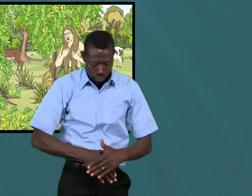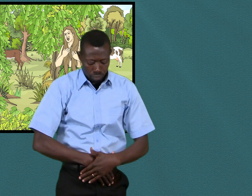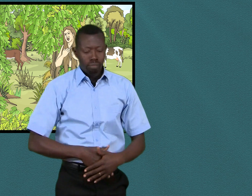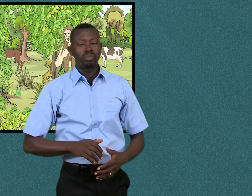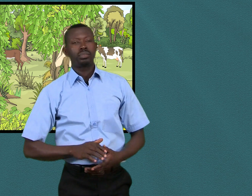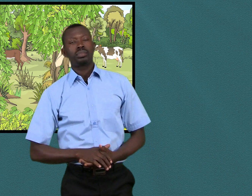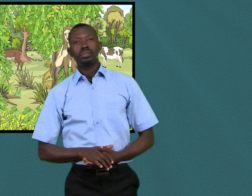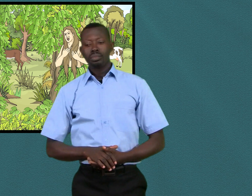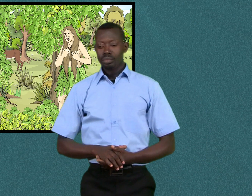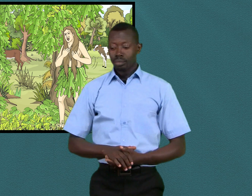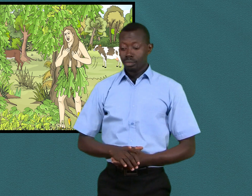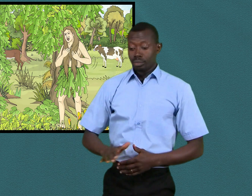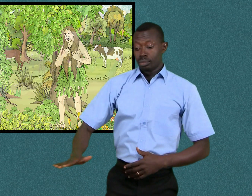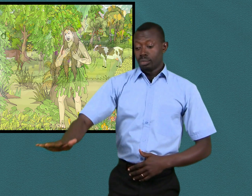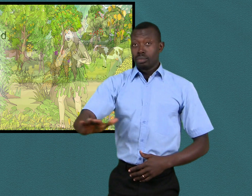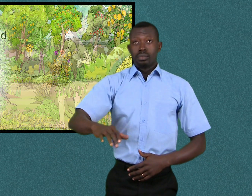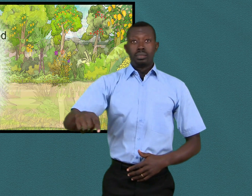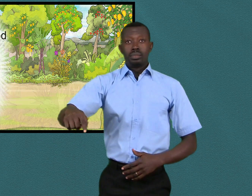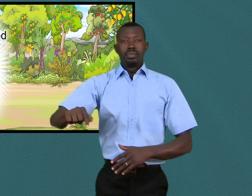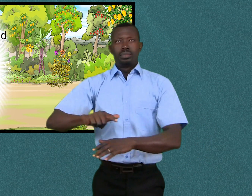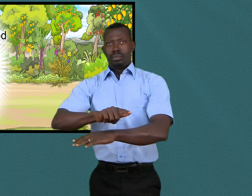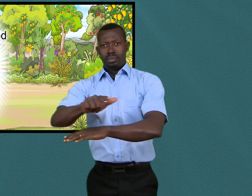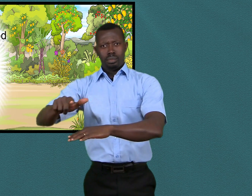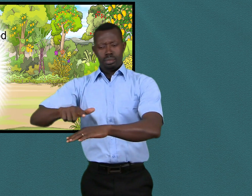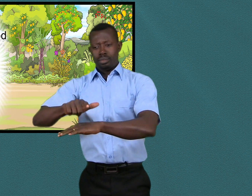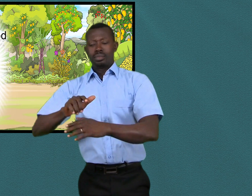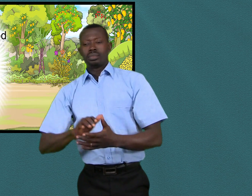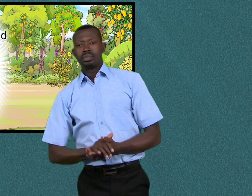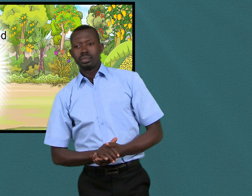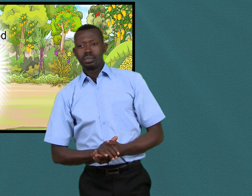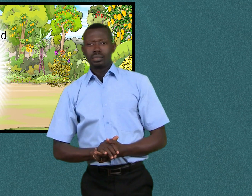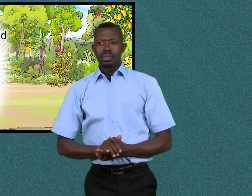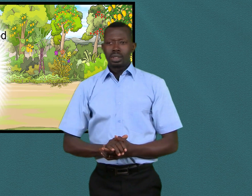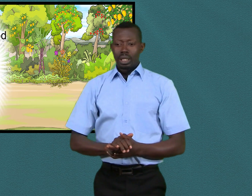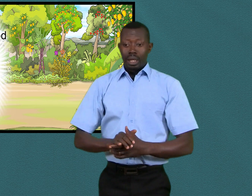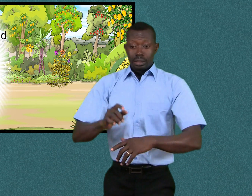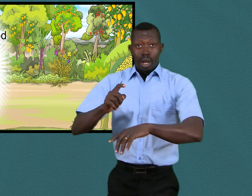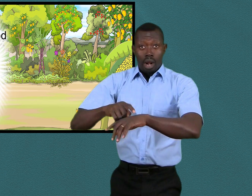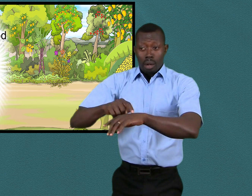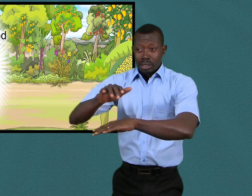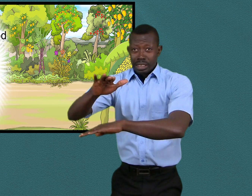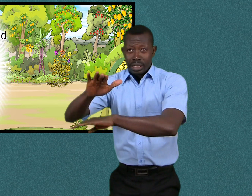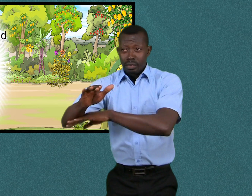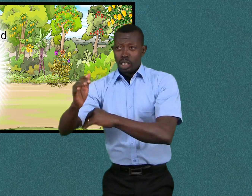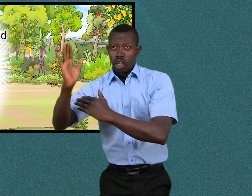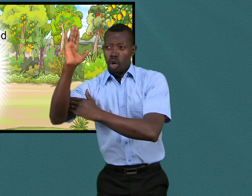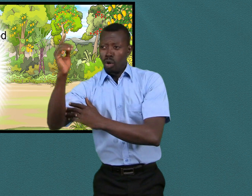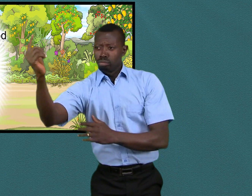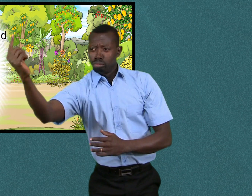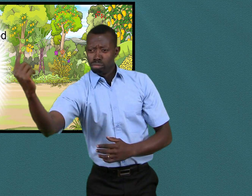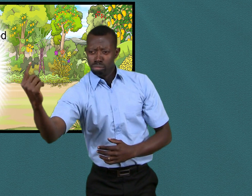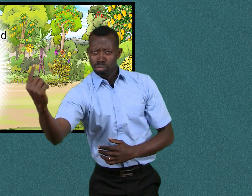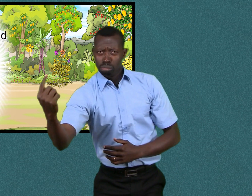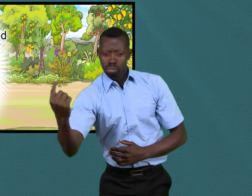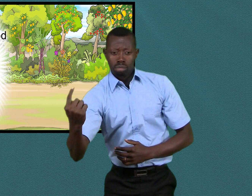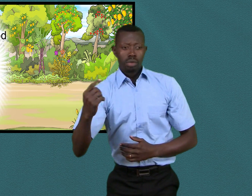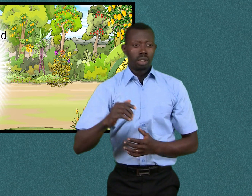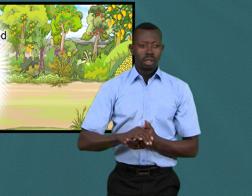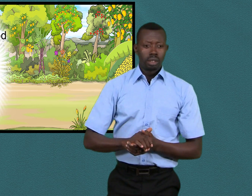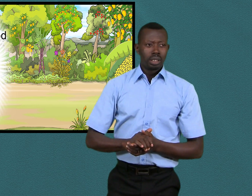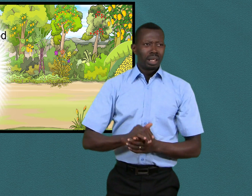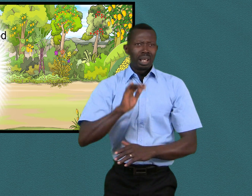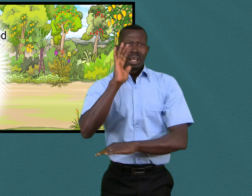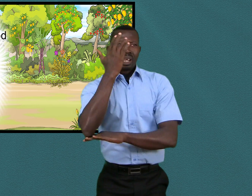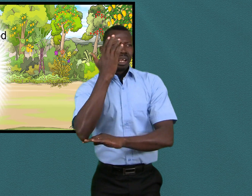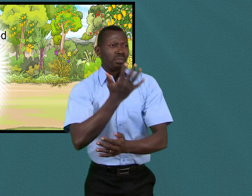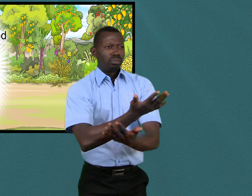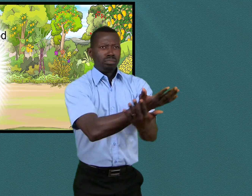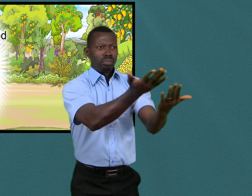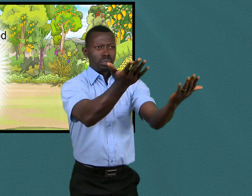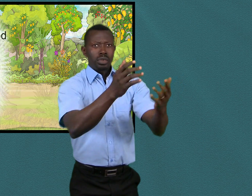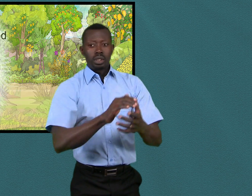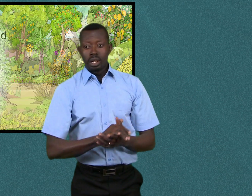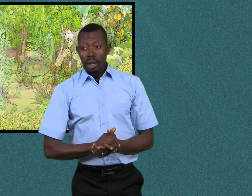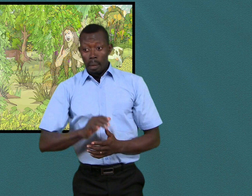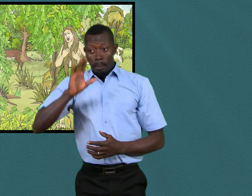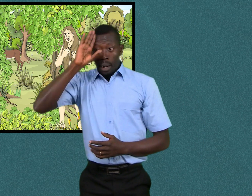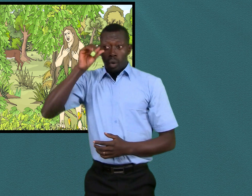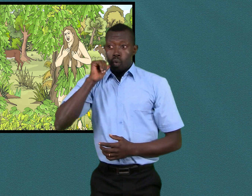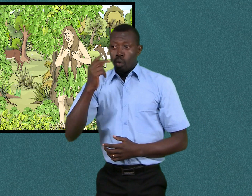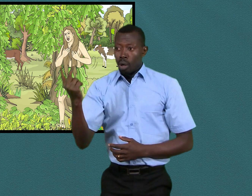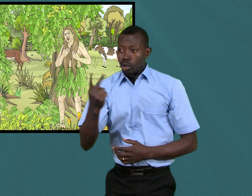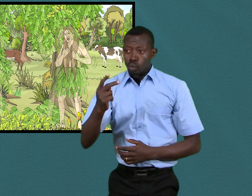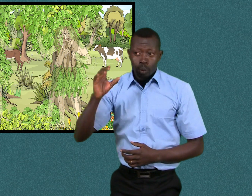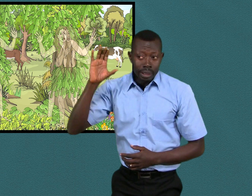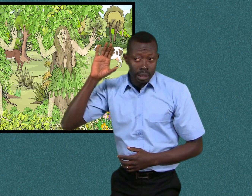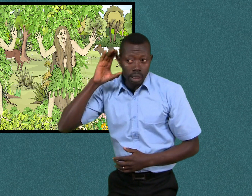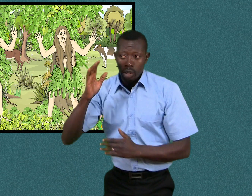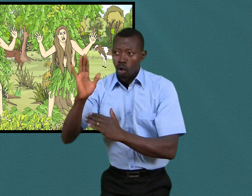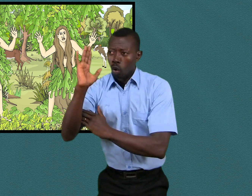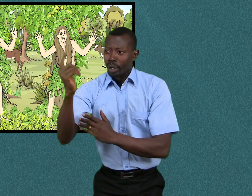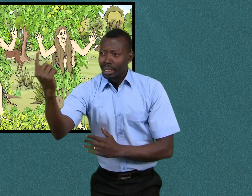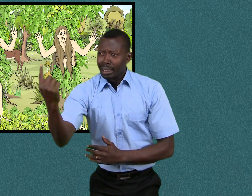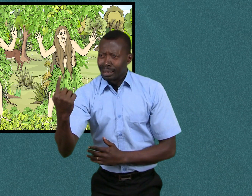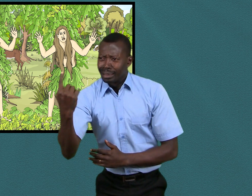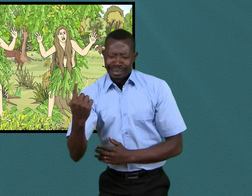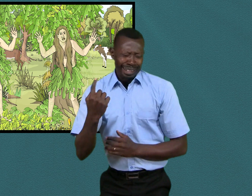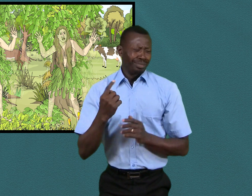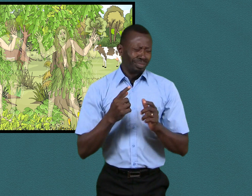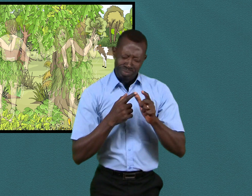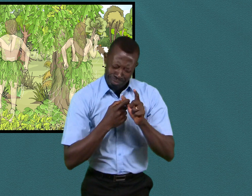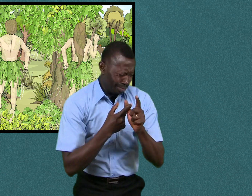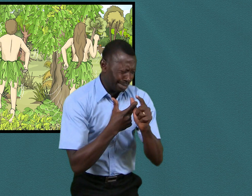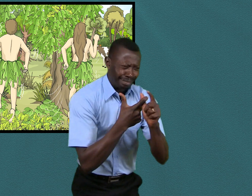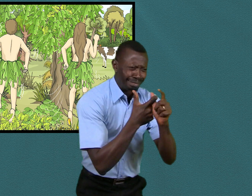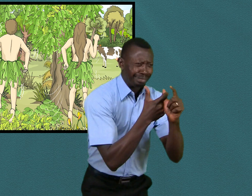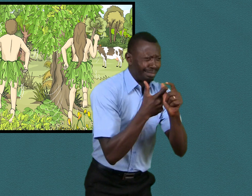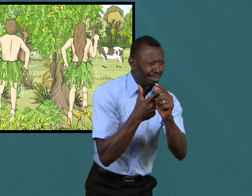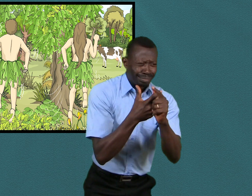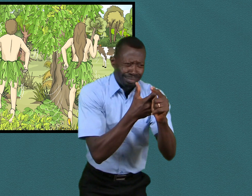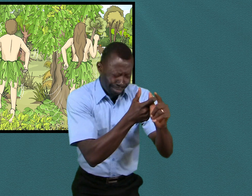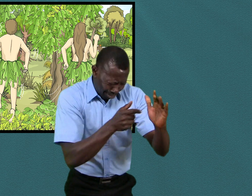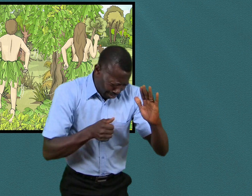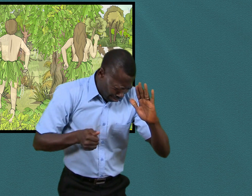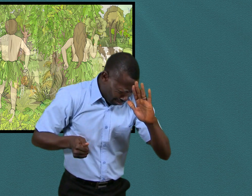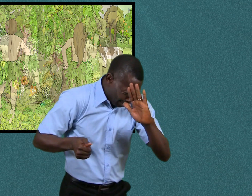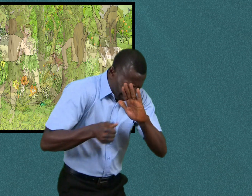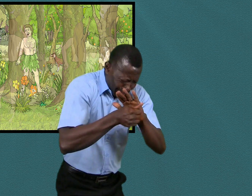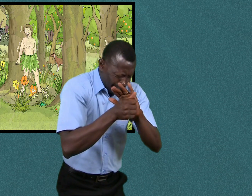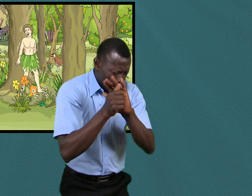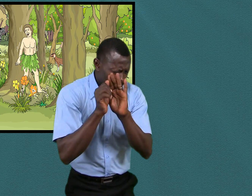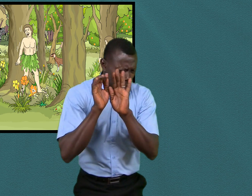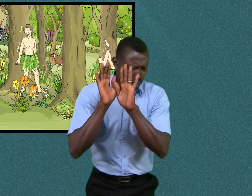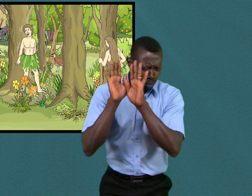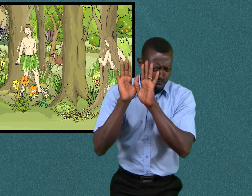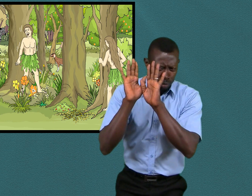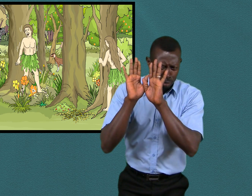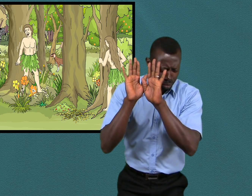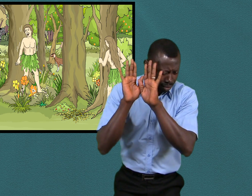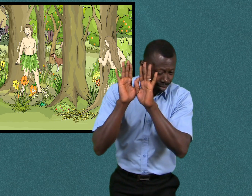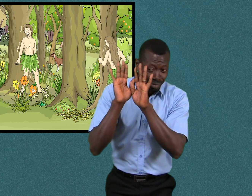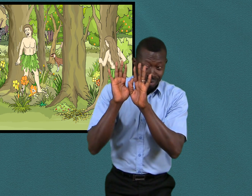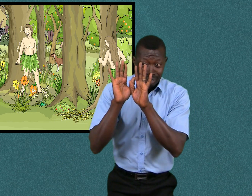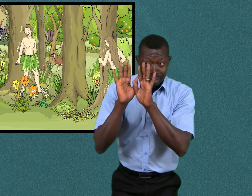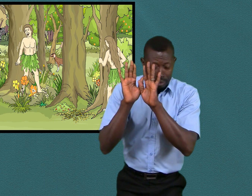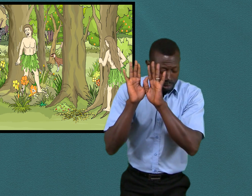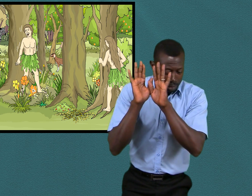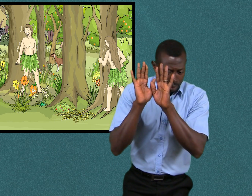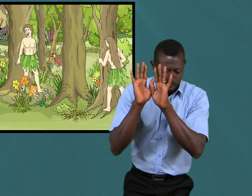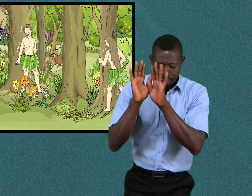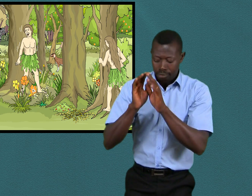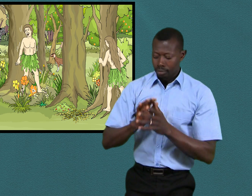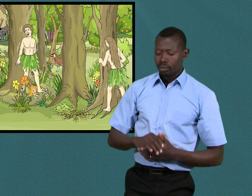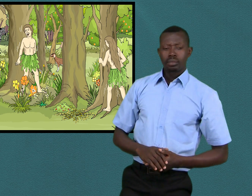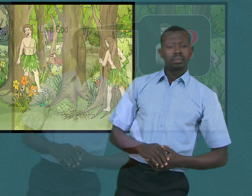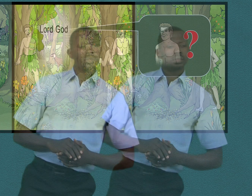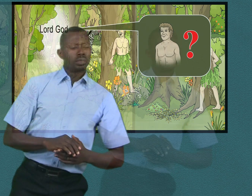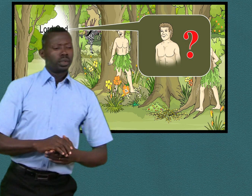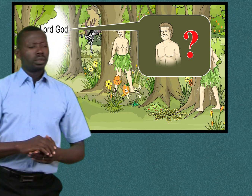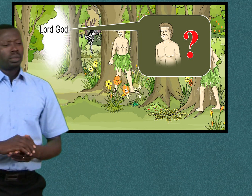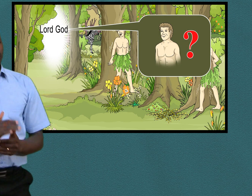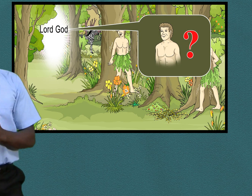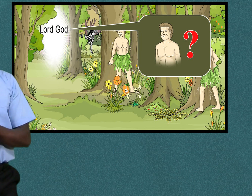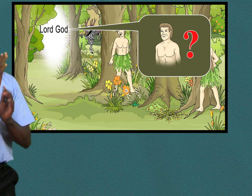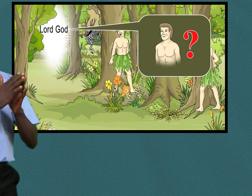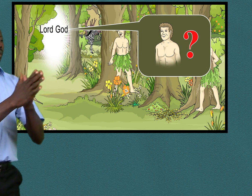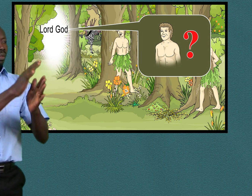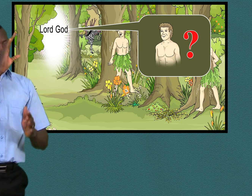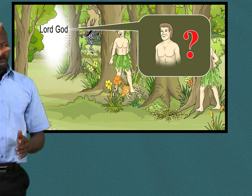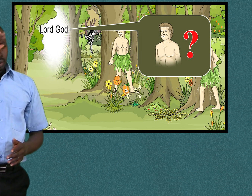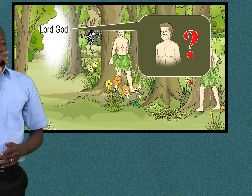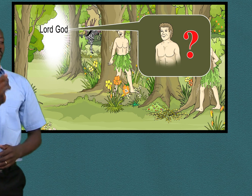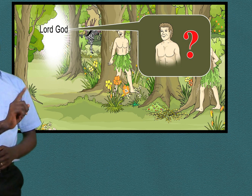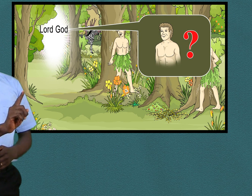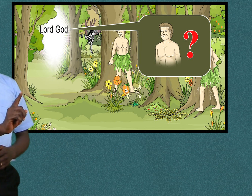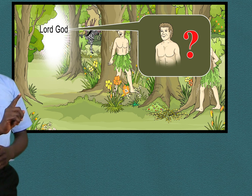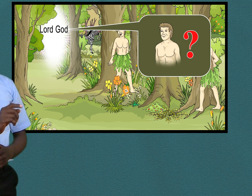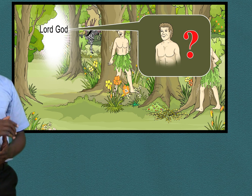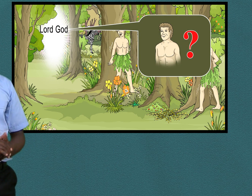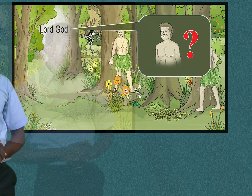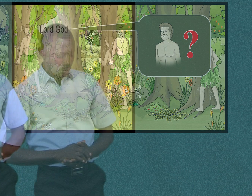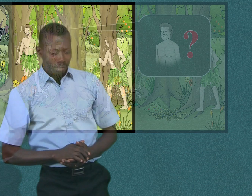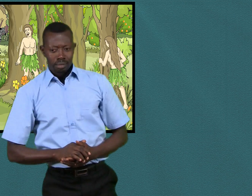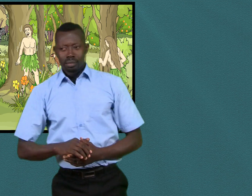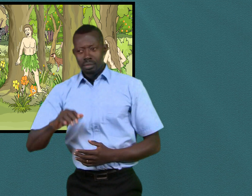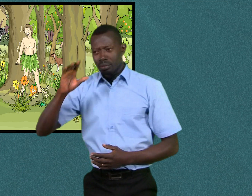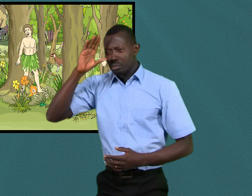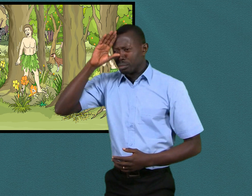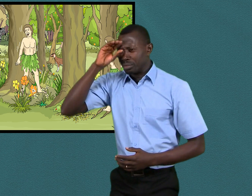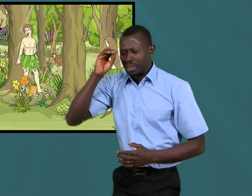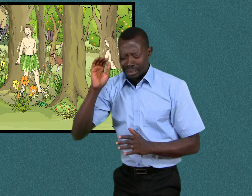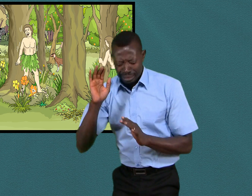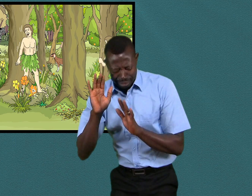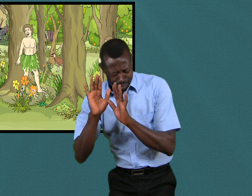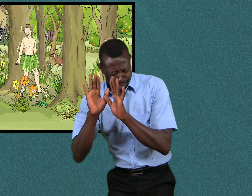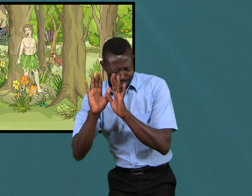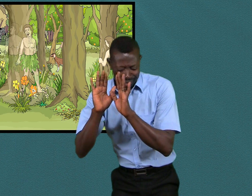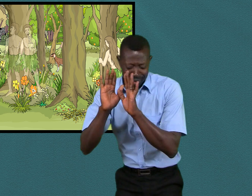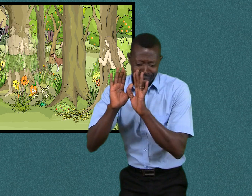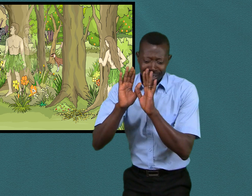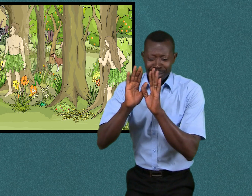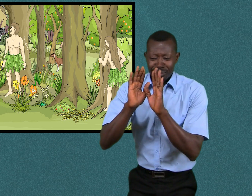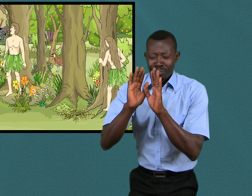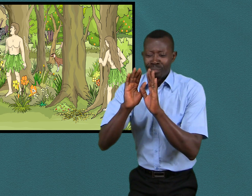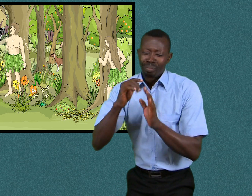Then the man and his wife heard the voice of the LORD God walking in the garden in the breeze of the day, and they hid themselves from the presence of the LORD God among the trees of the garden. But the LORD God called out to the man, “Where are you?”